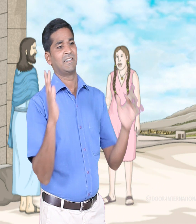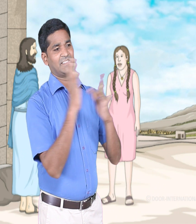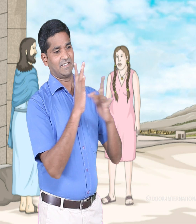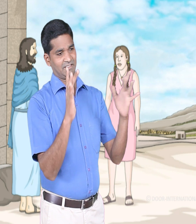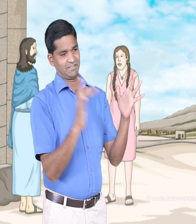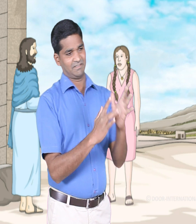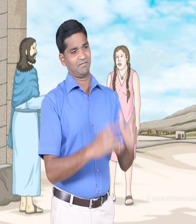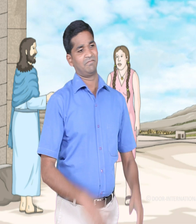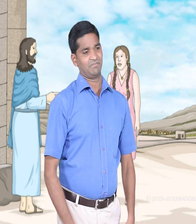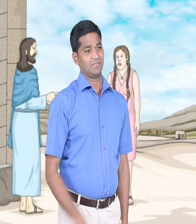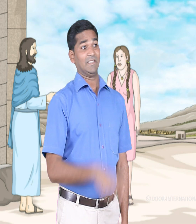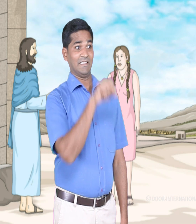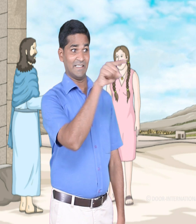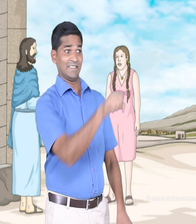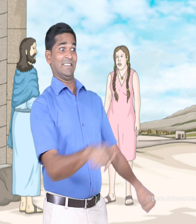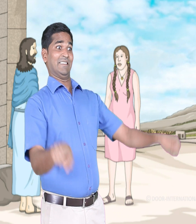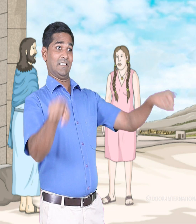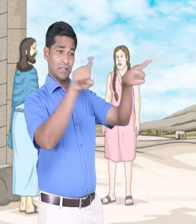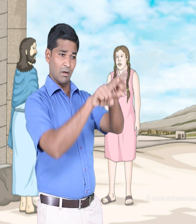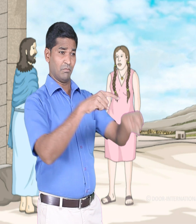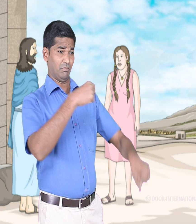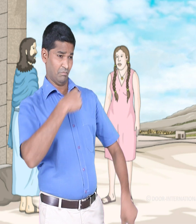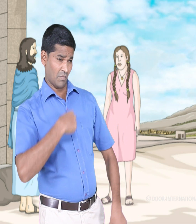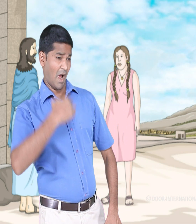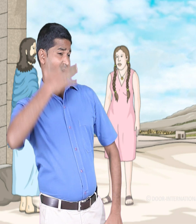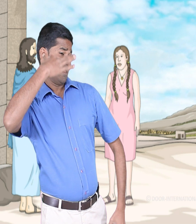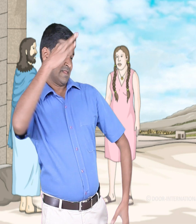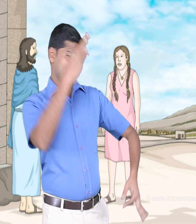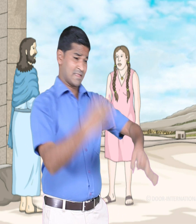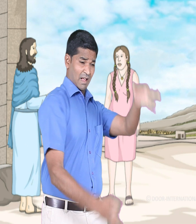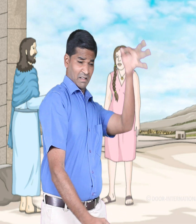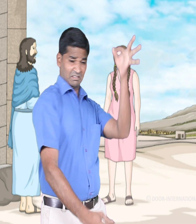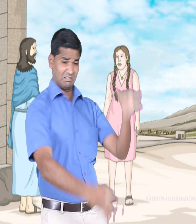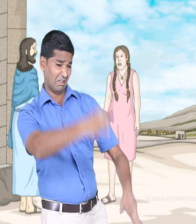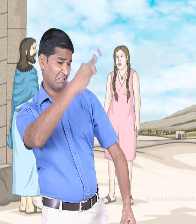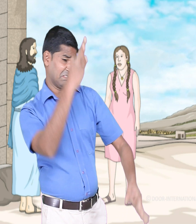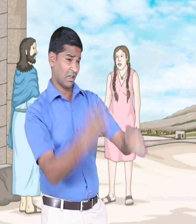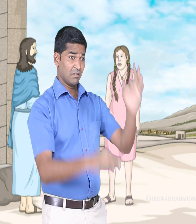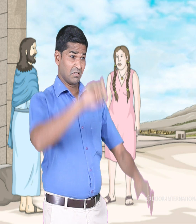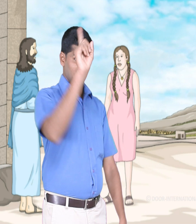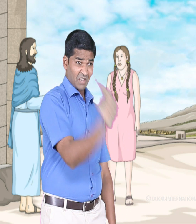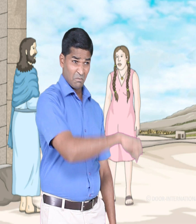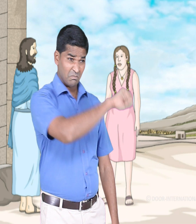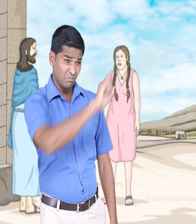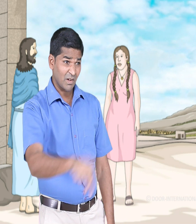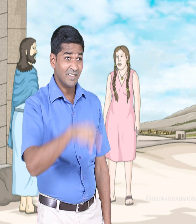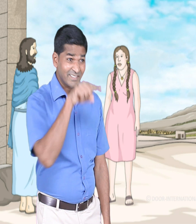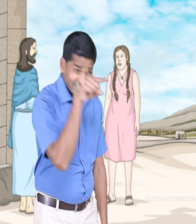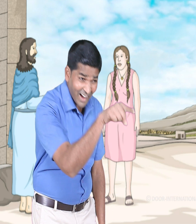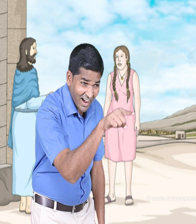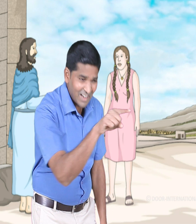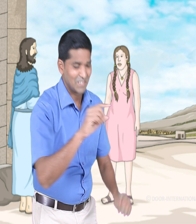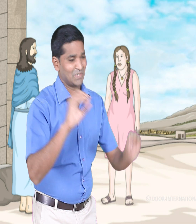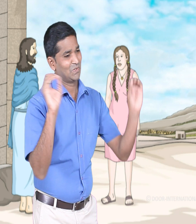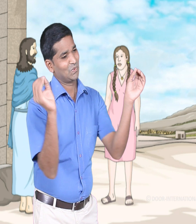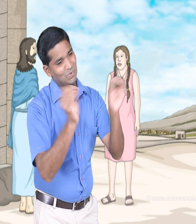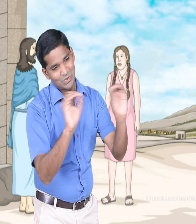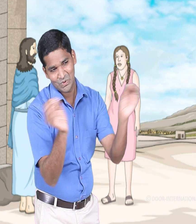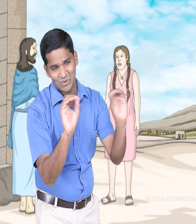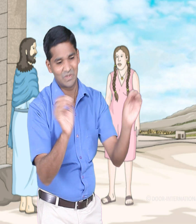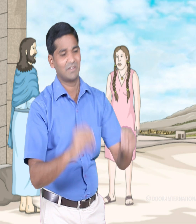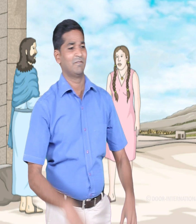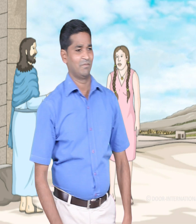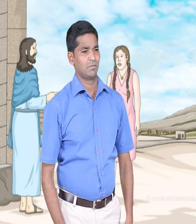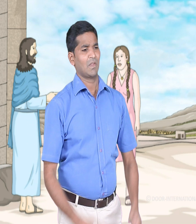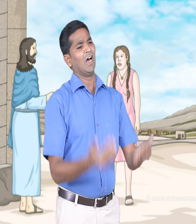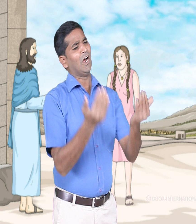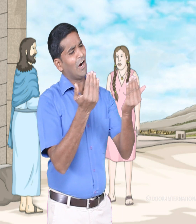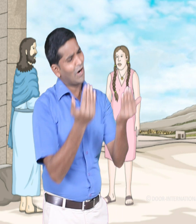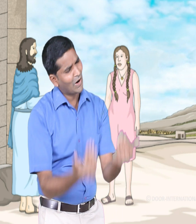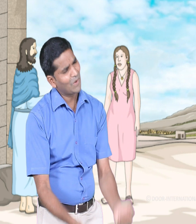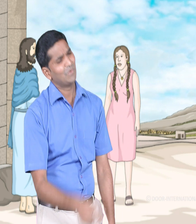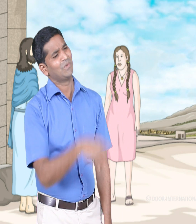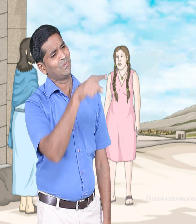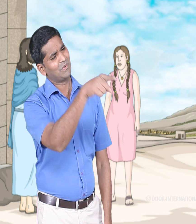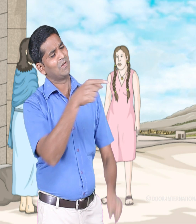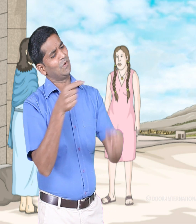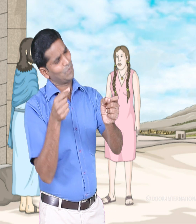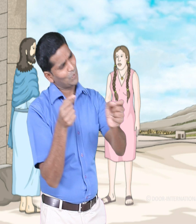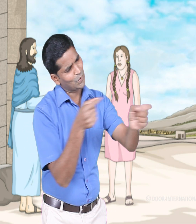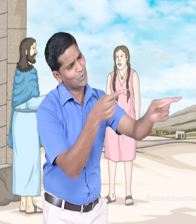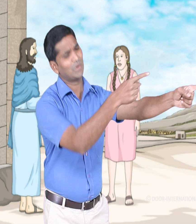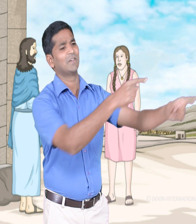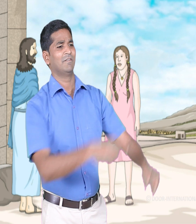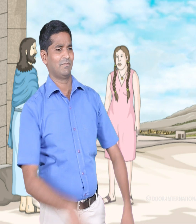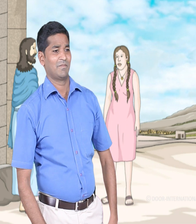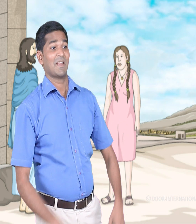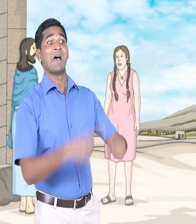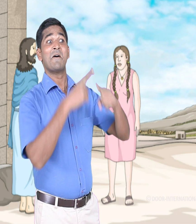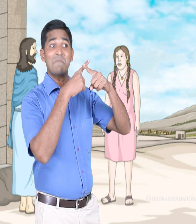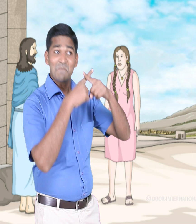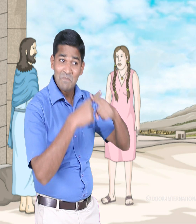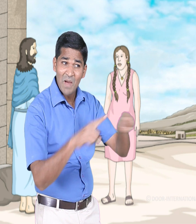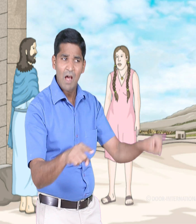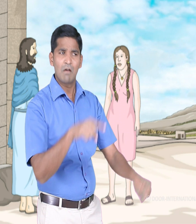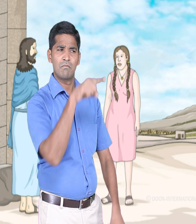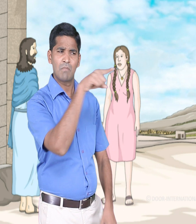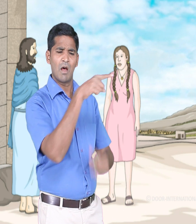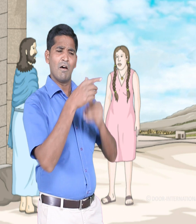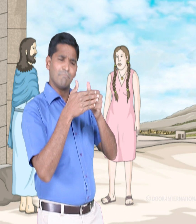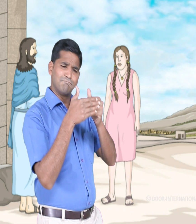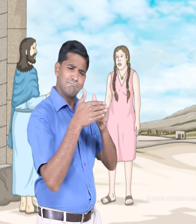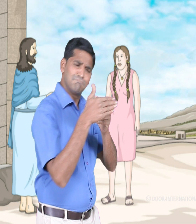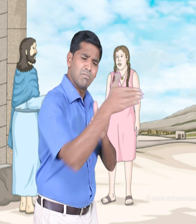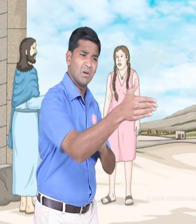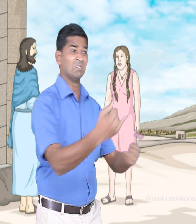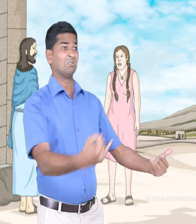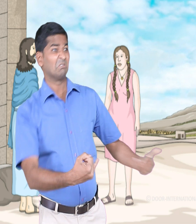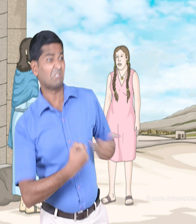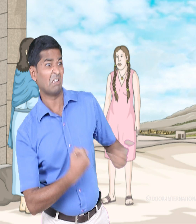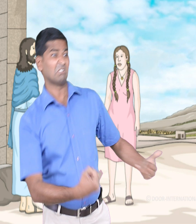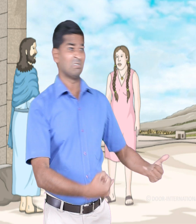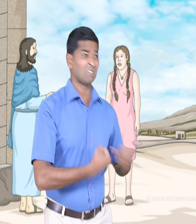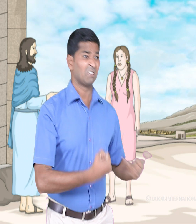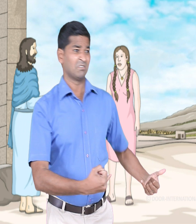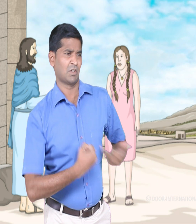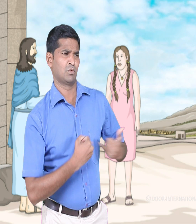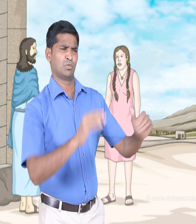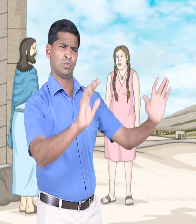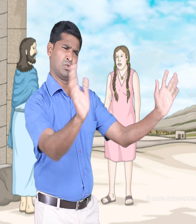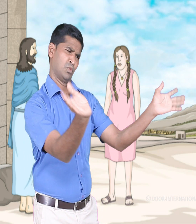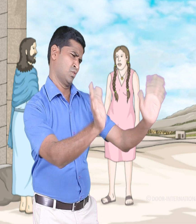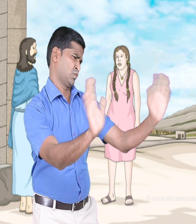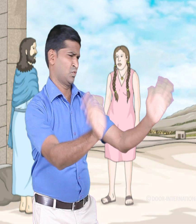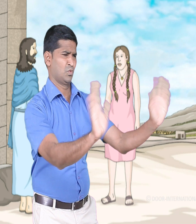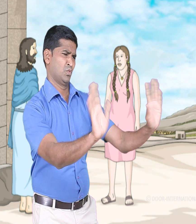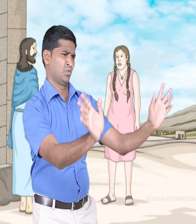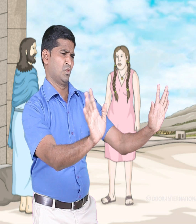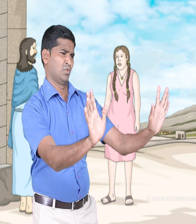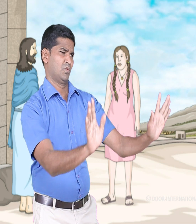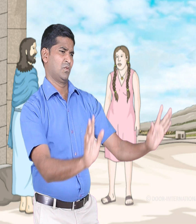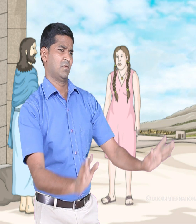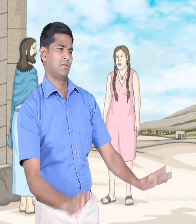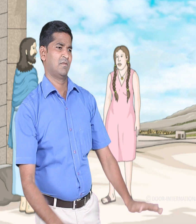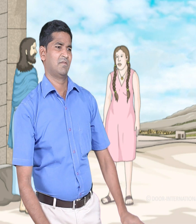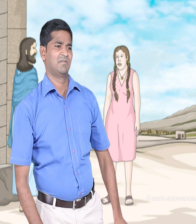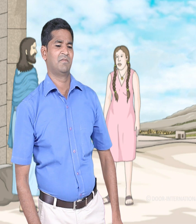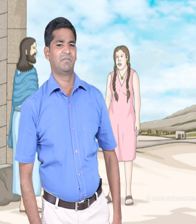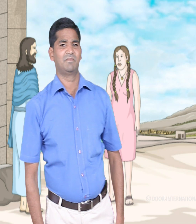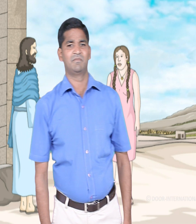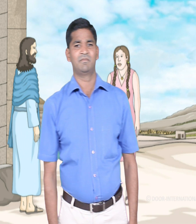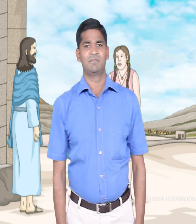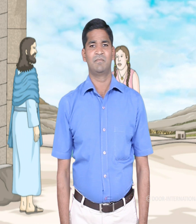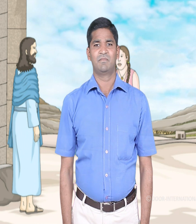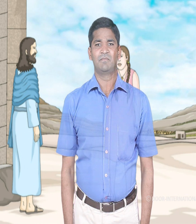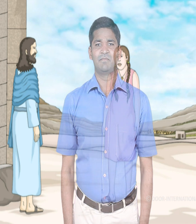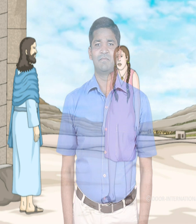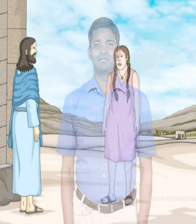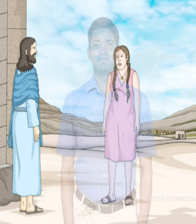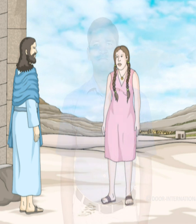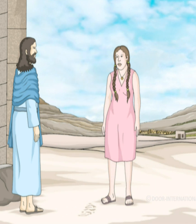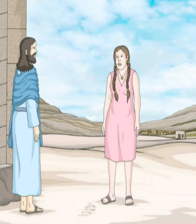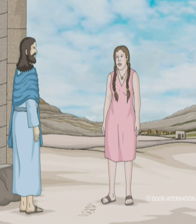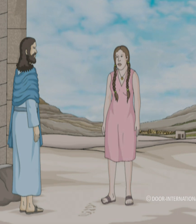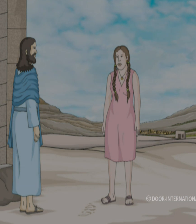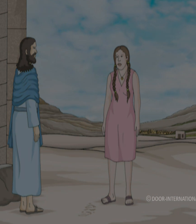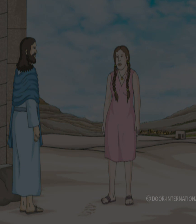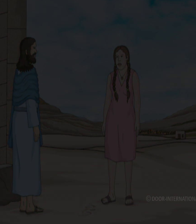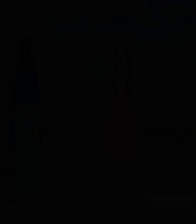“Then neither do I condemn you,” Jesus declared. “Now go and sin no more.”